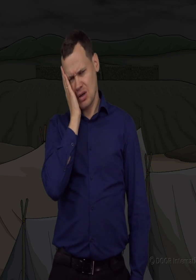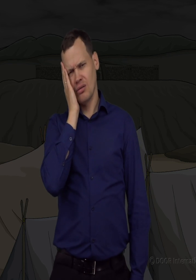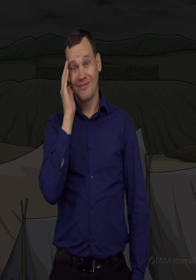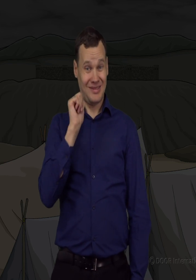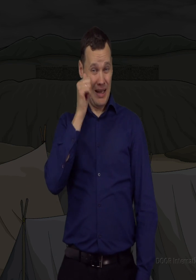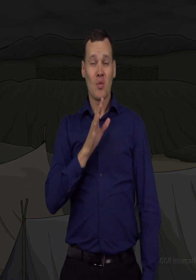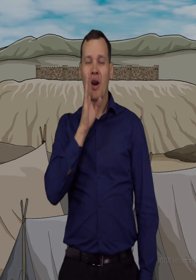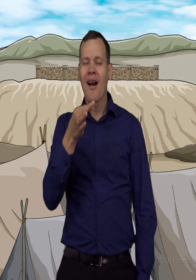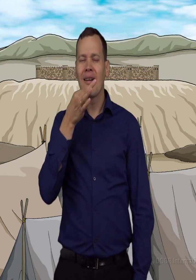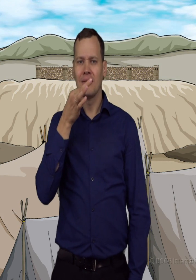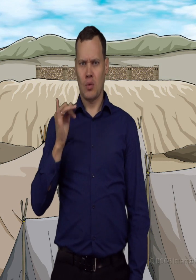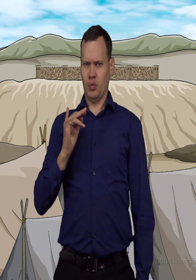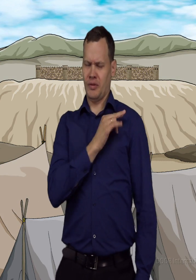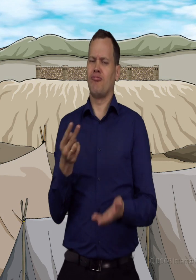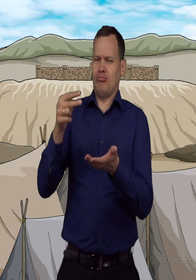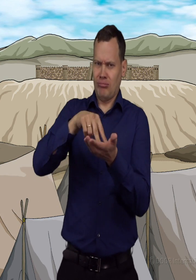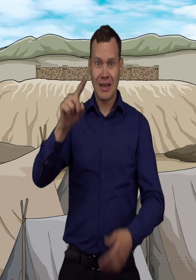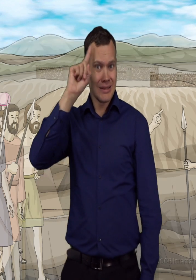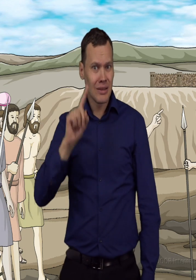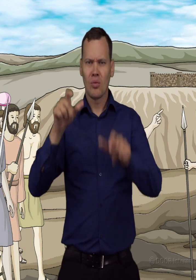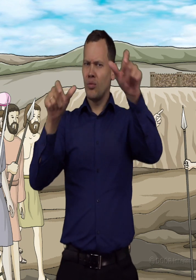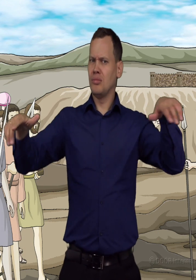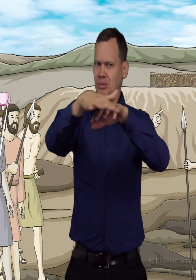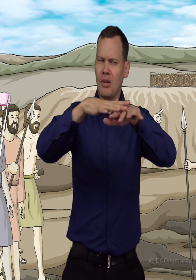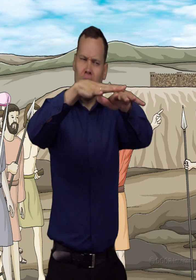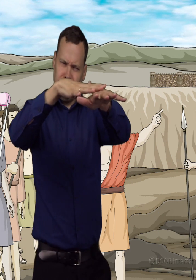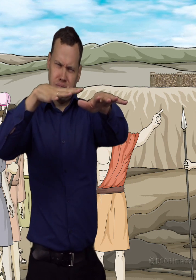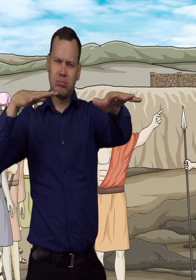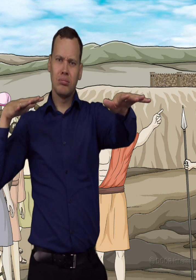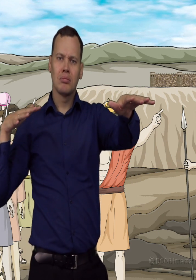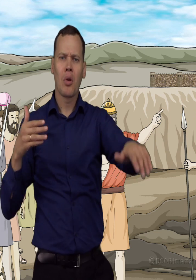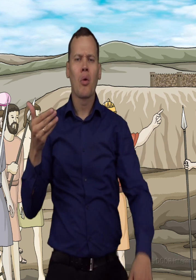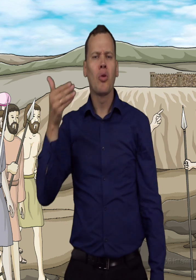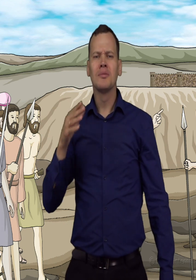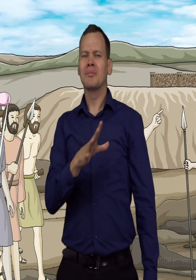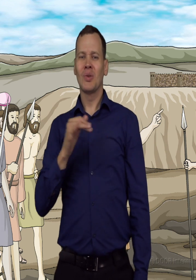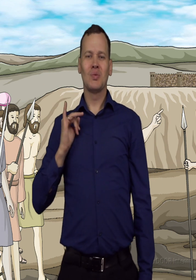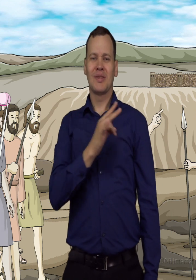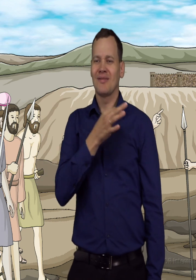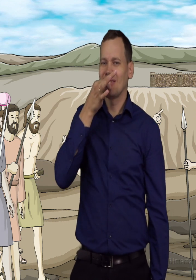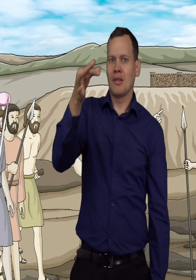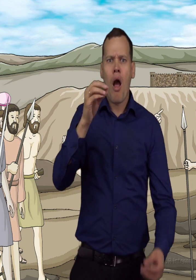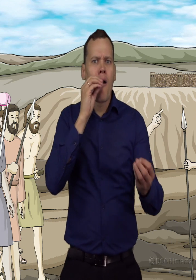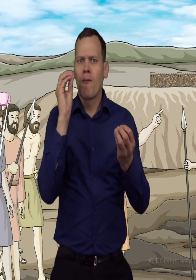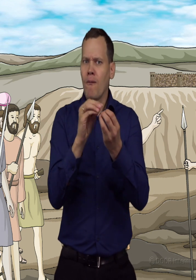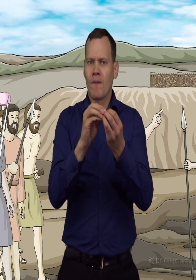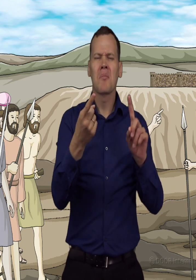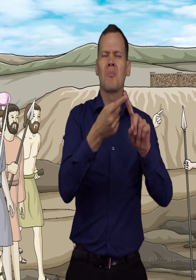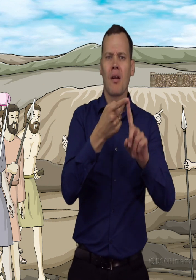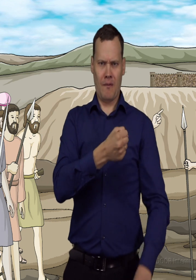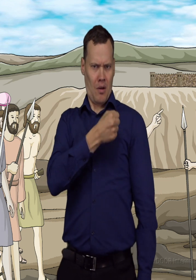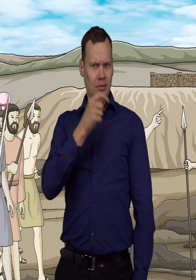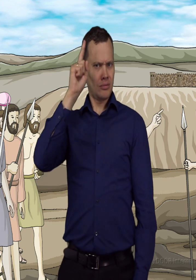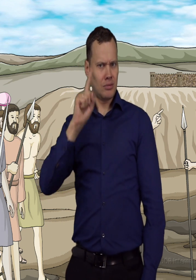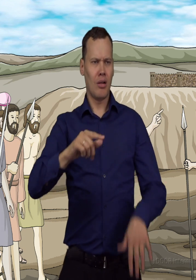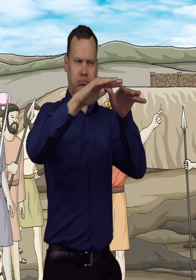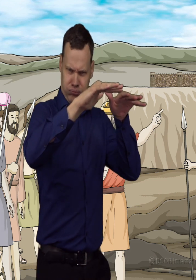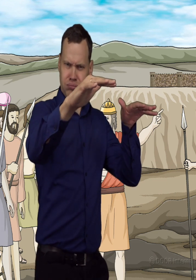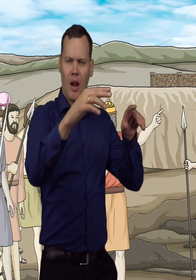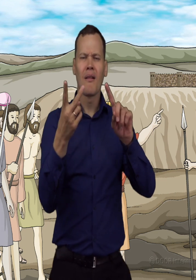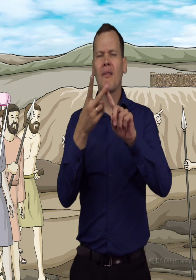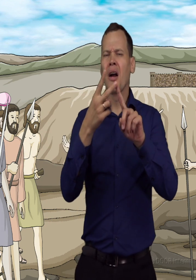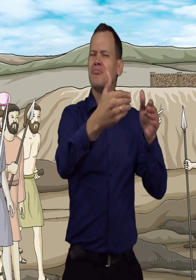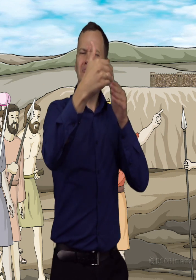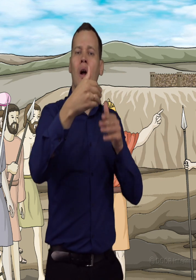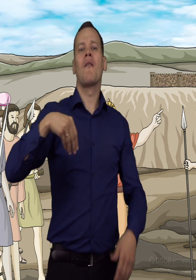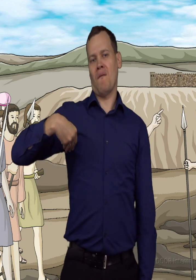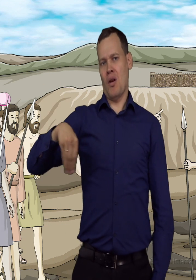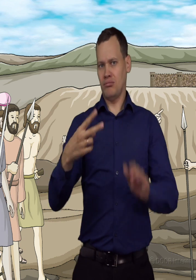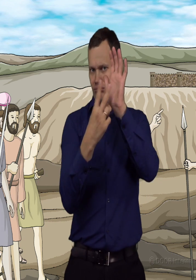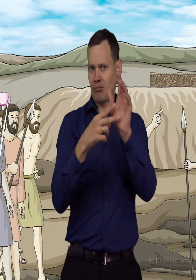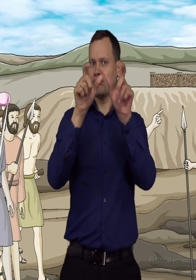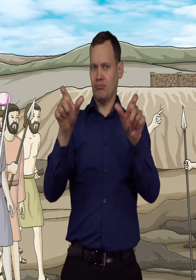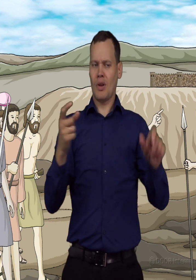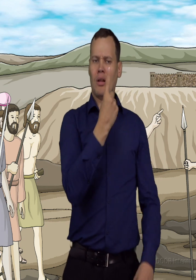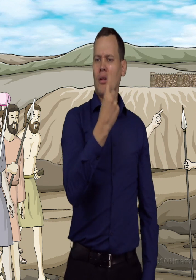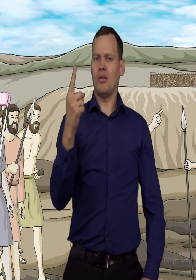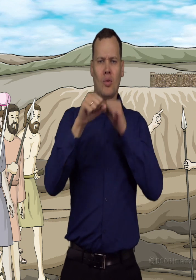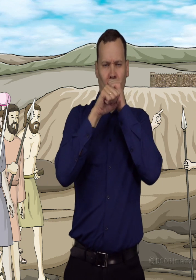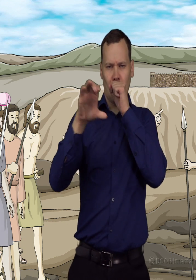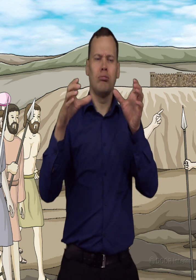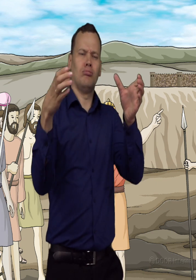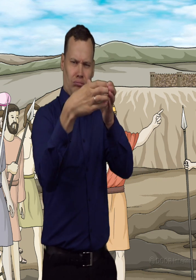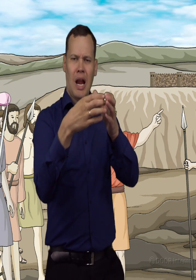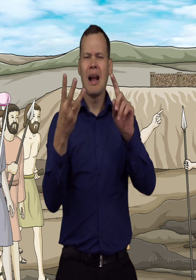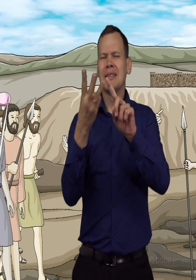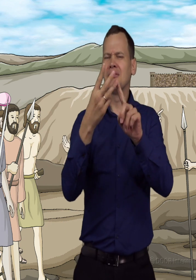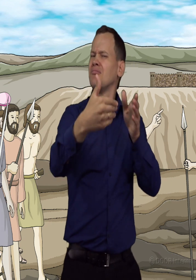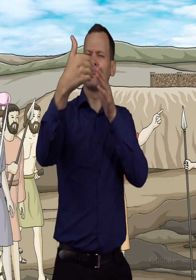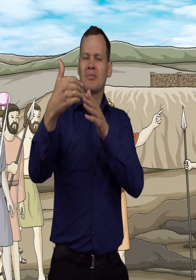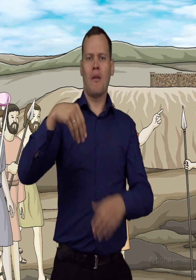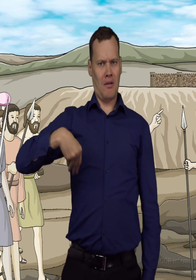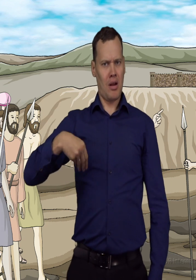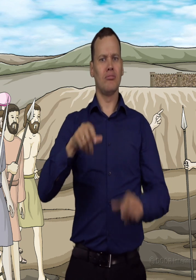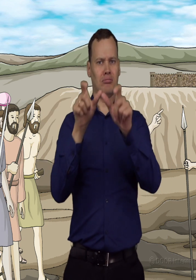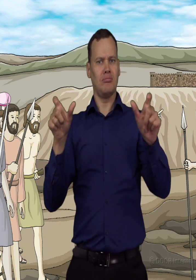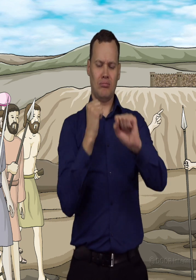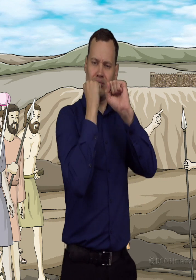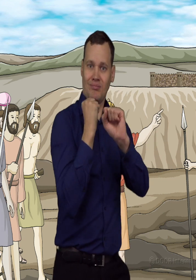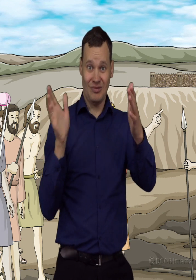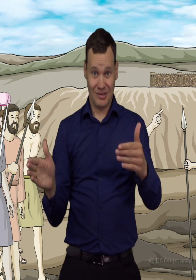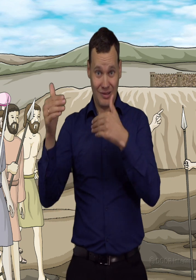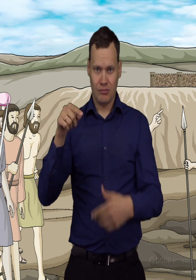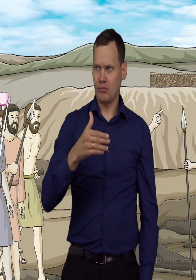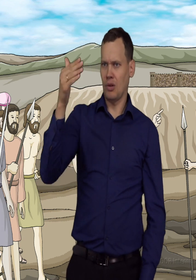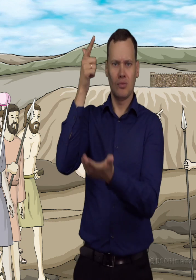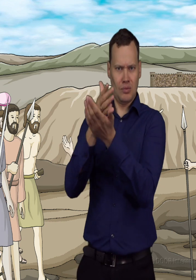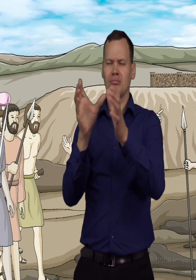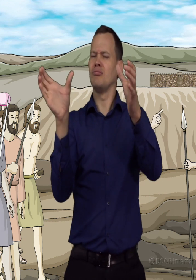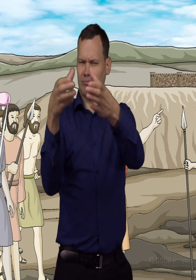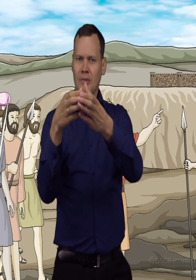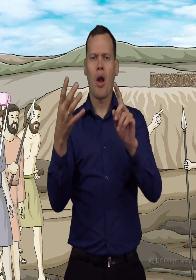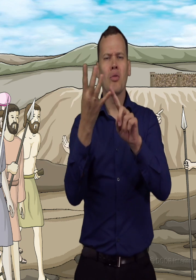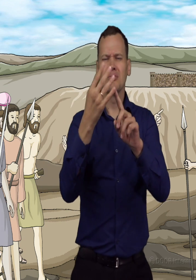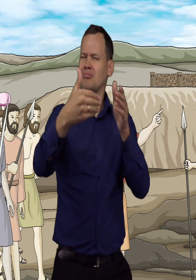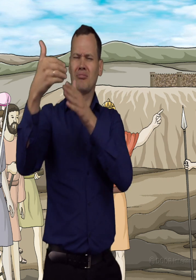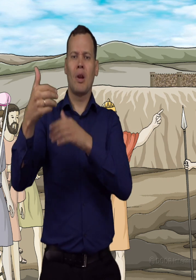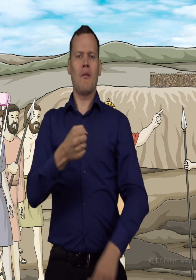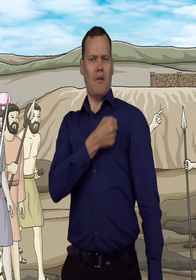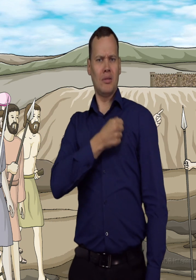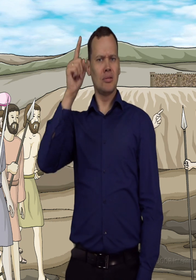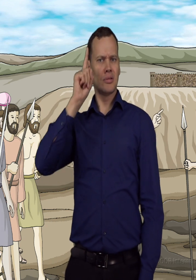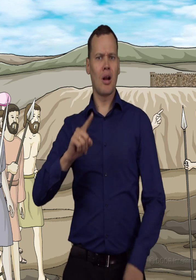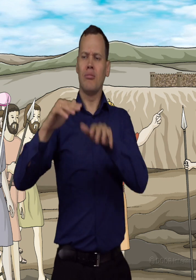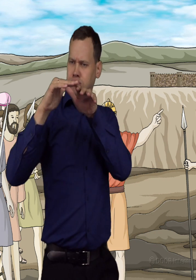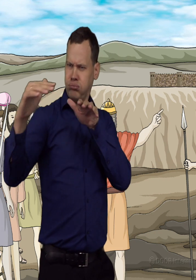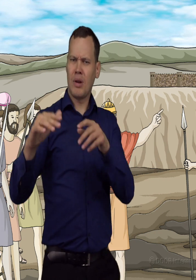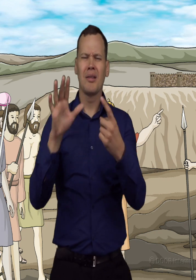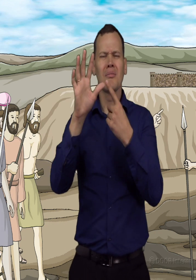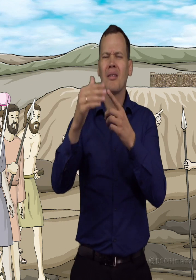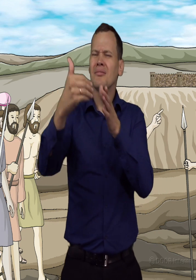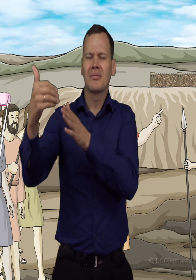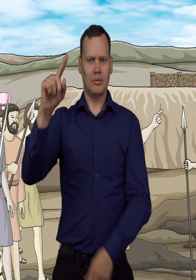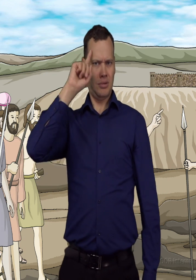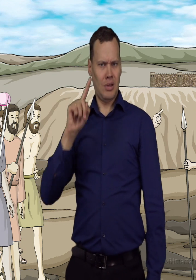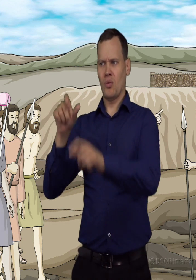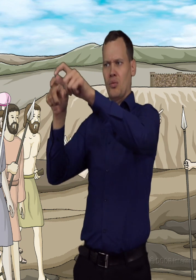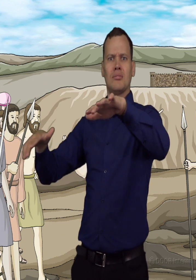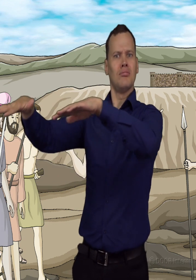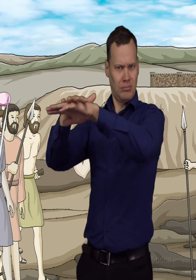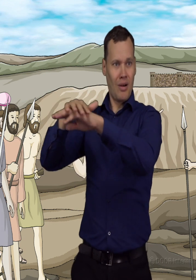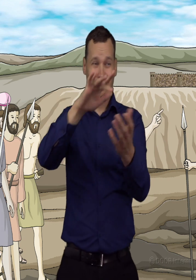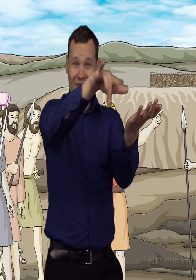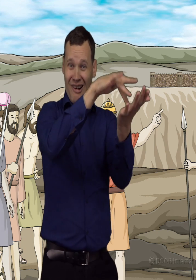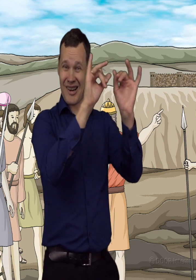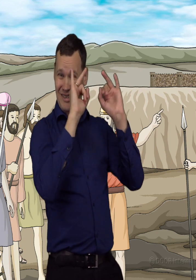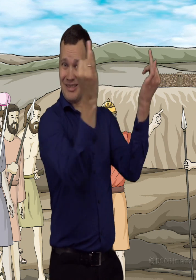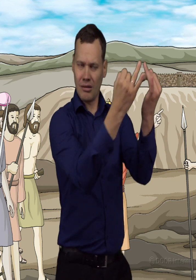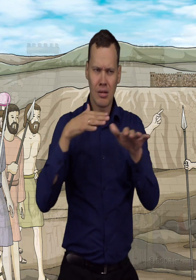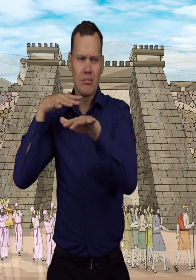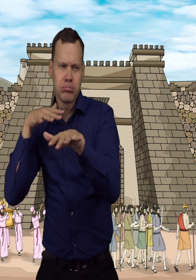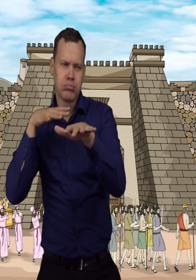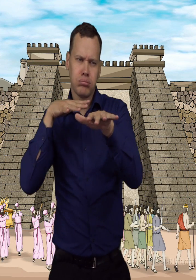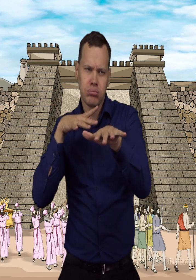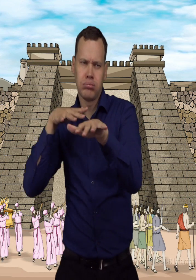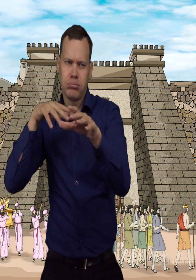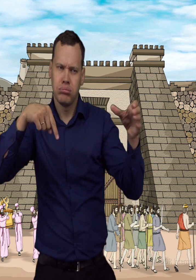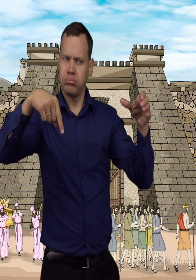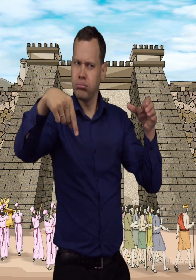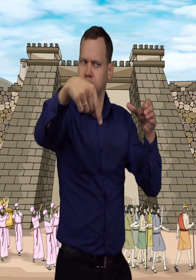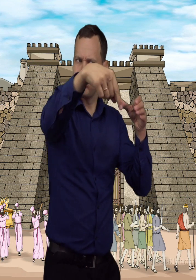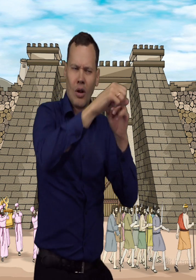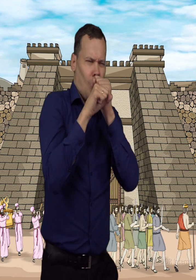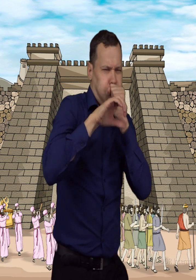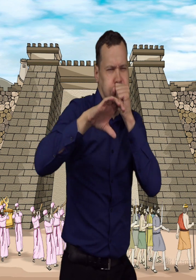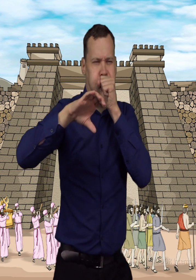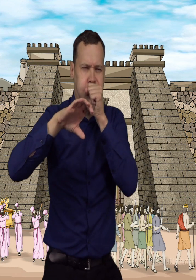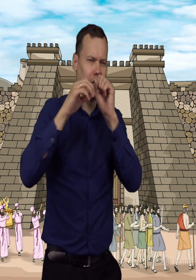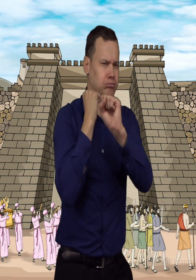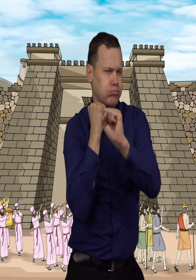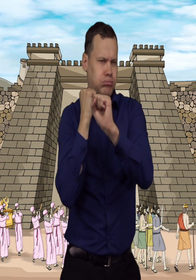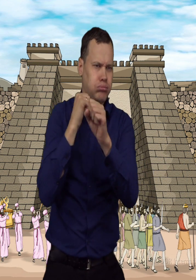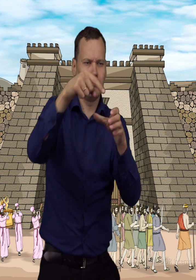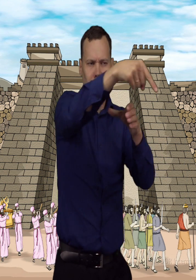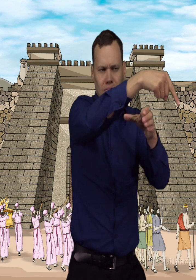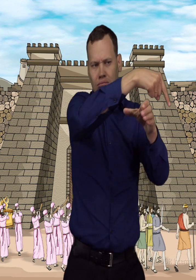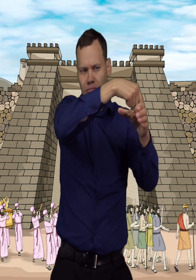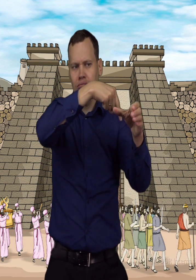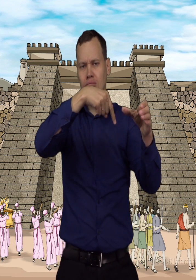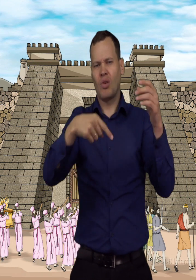Joshua got up early the next morning, and the priests took the ark of the LORD. And the seven priests carrying seven rams’ horns kept marching ahead of the ark of the LORD and blowing the horns. The armed troops went in front of them and the rear guard followed the ark of the LORD, while the horns kept sounding.